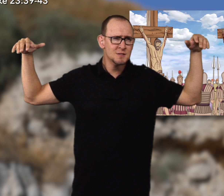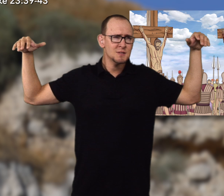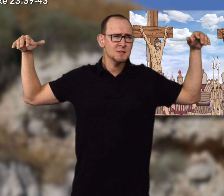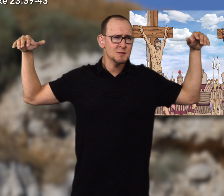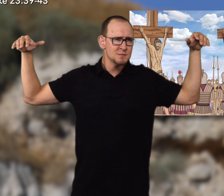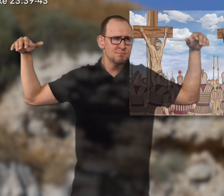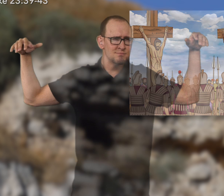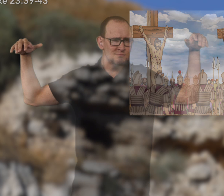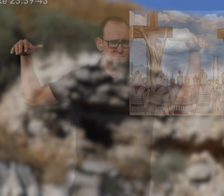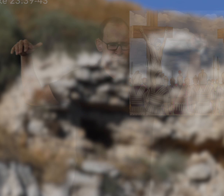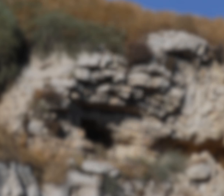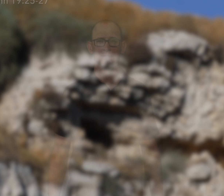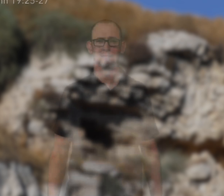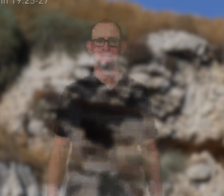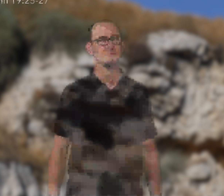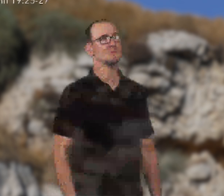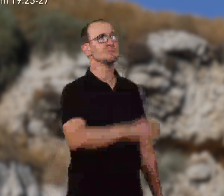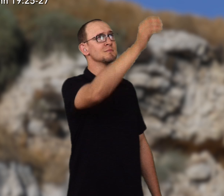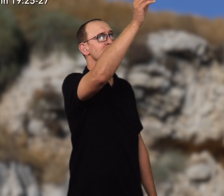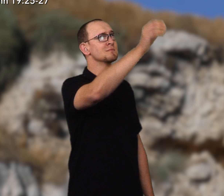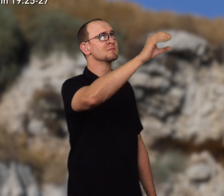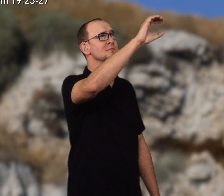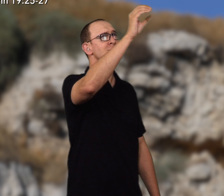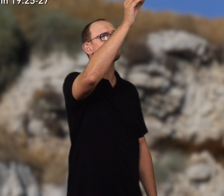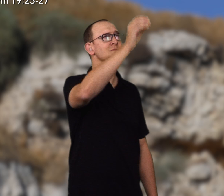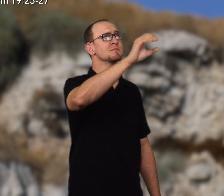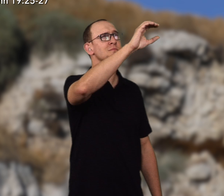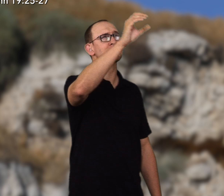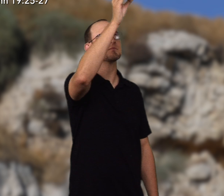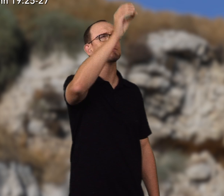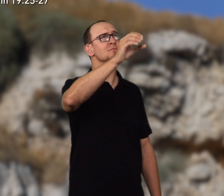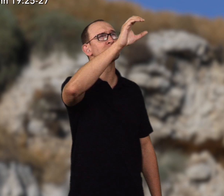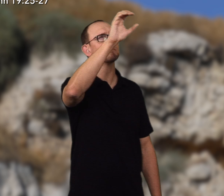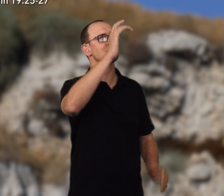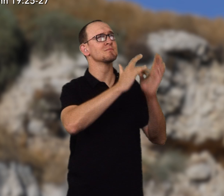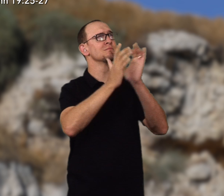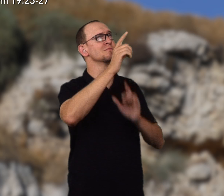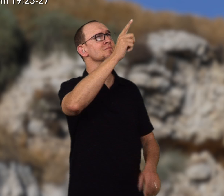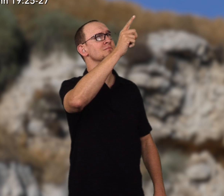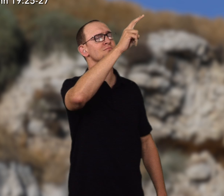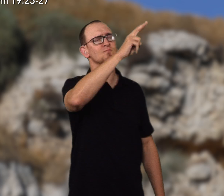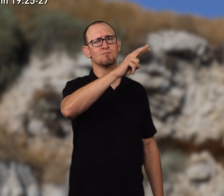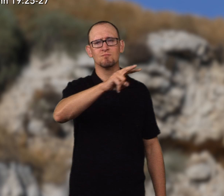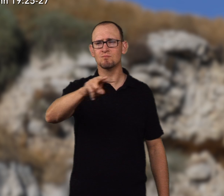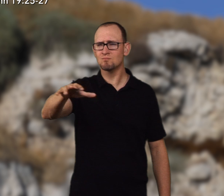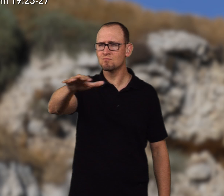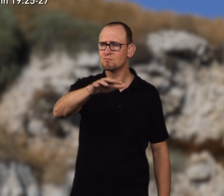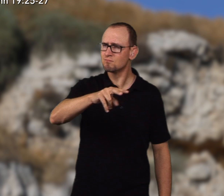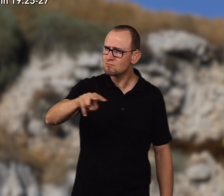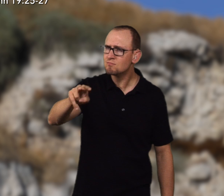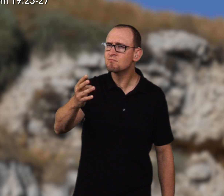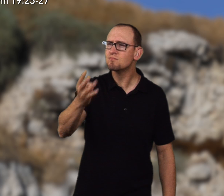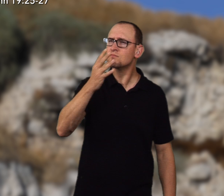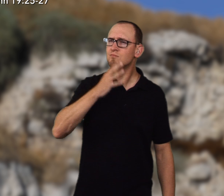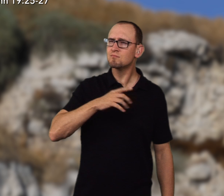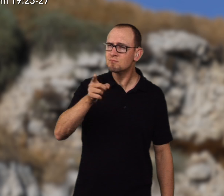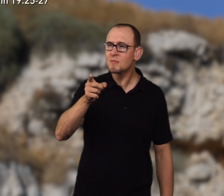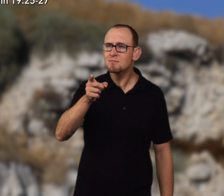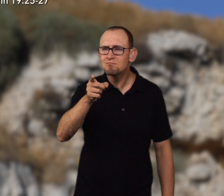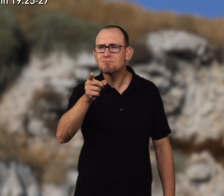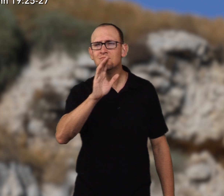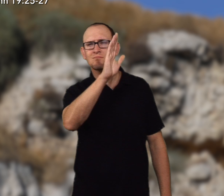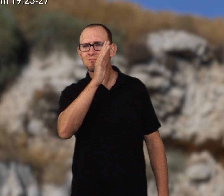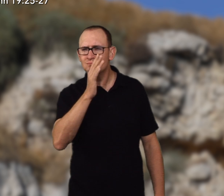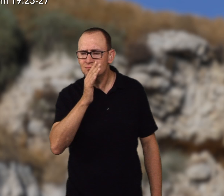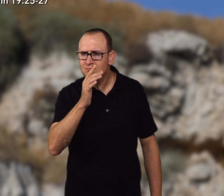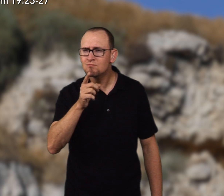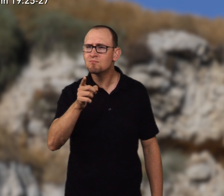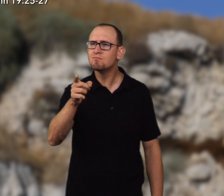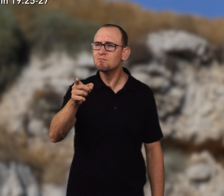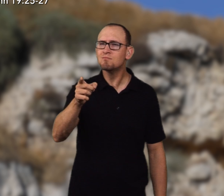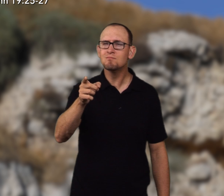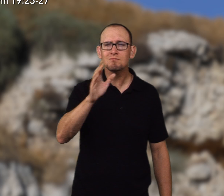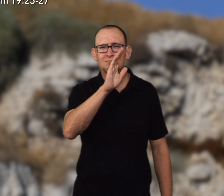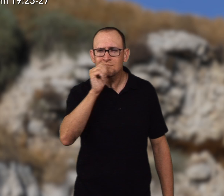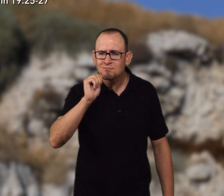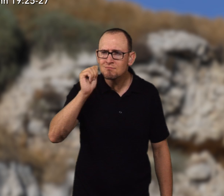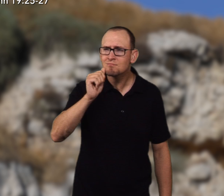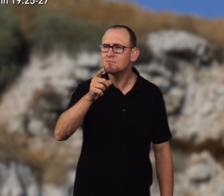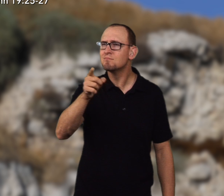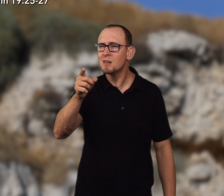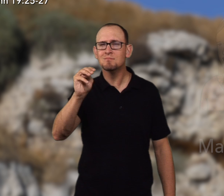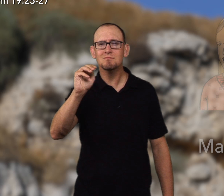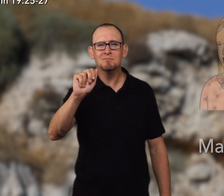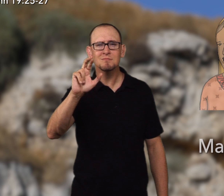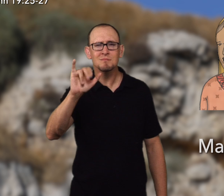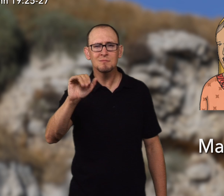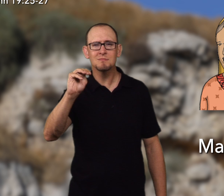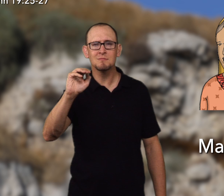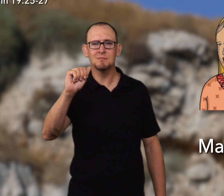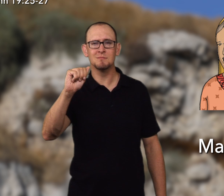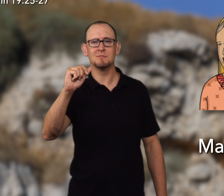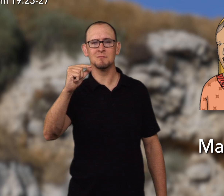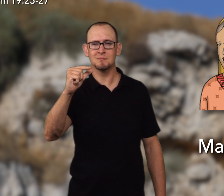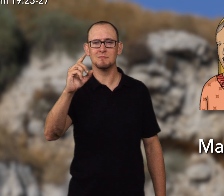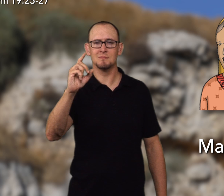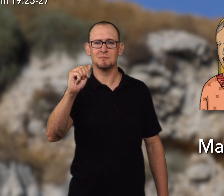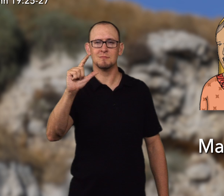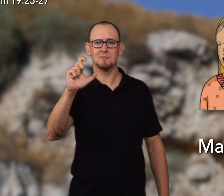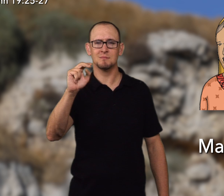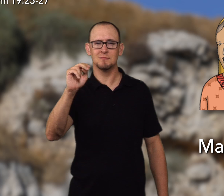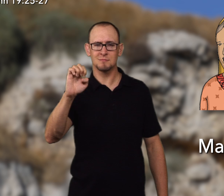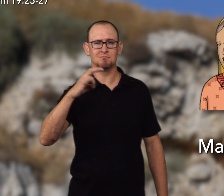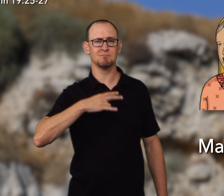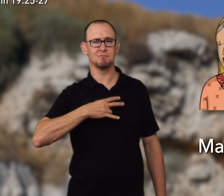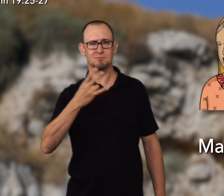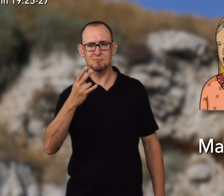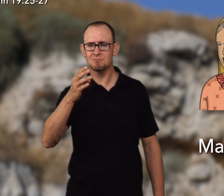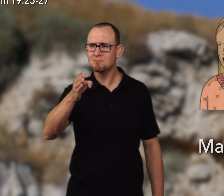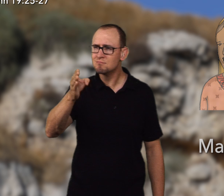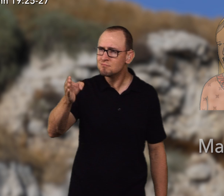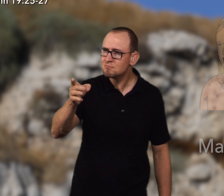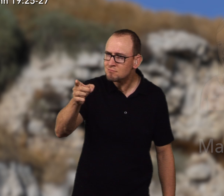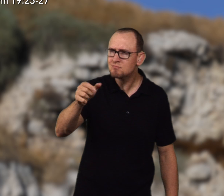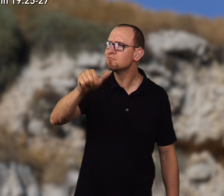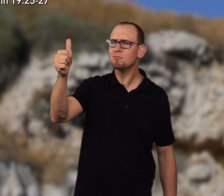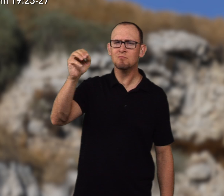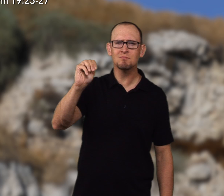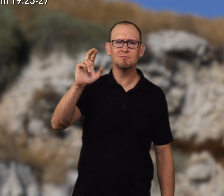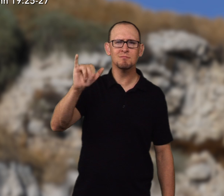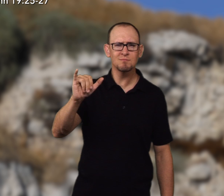Near the cross of Jesus stood His mother and her sister, as well as Mary the wife of Clopas and Mary Magdalene.